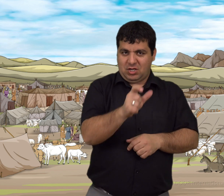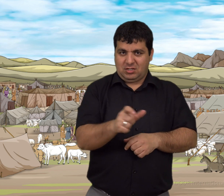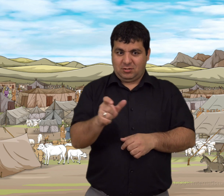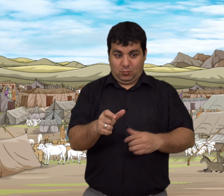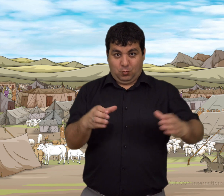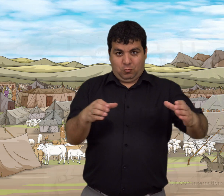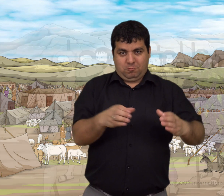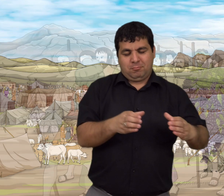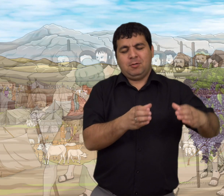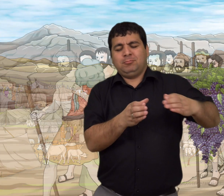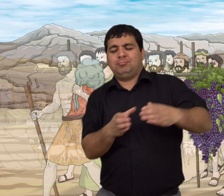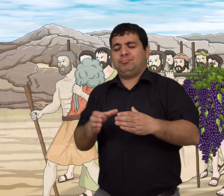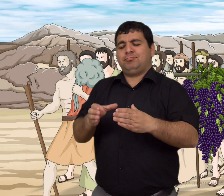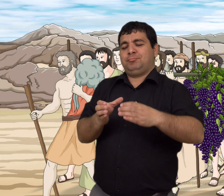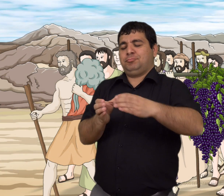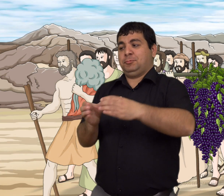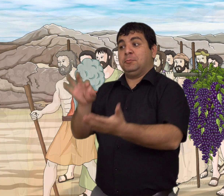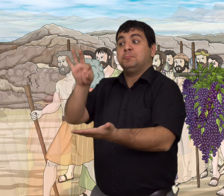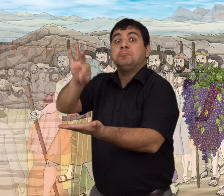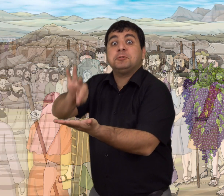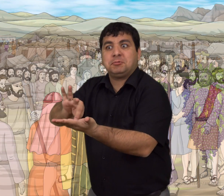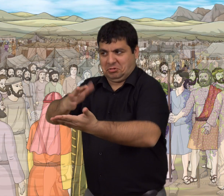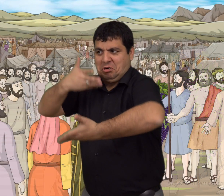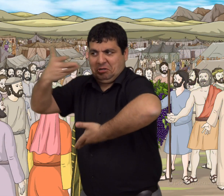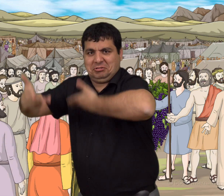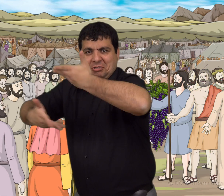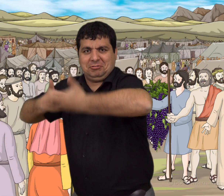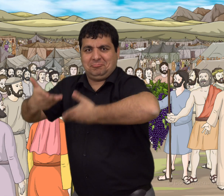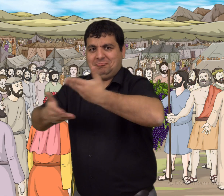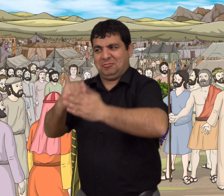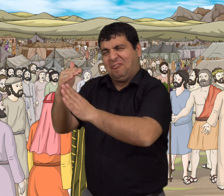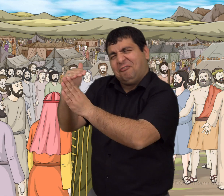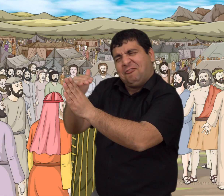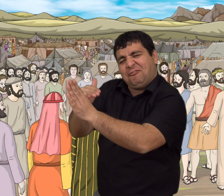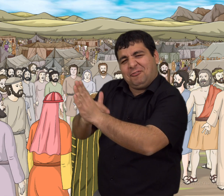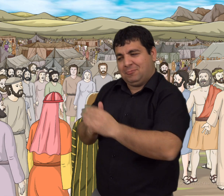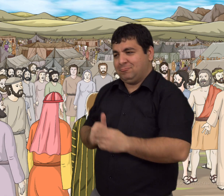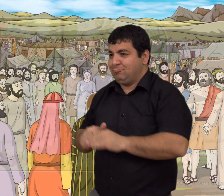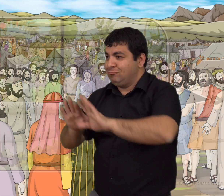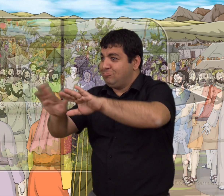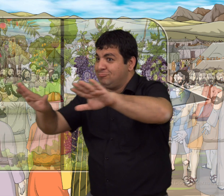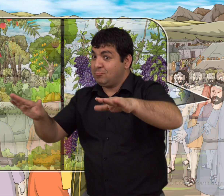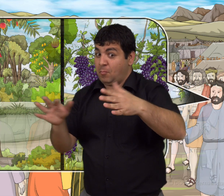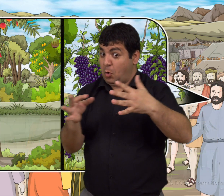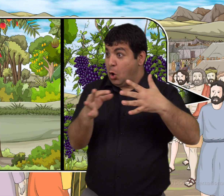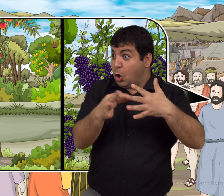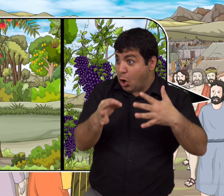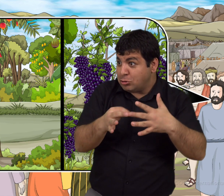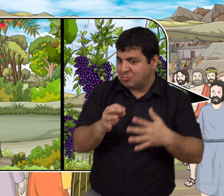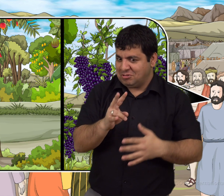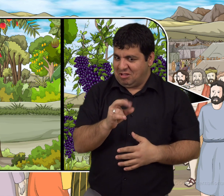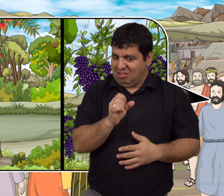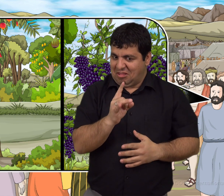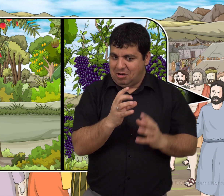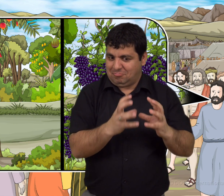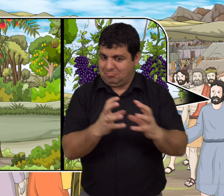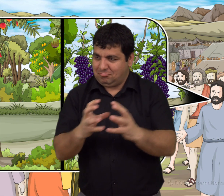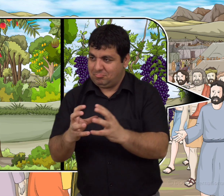They brought back a report for the whole congregation and showed them the fruit of the land.